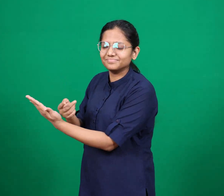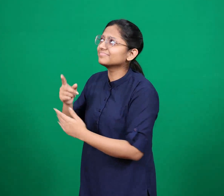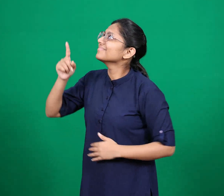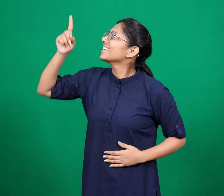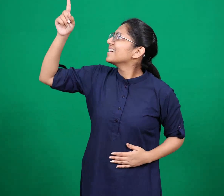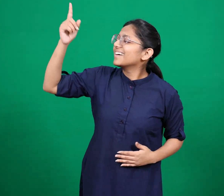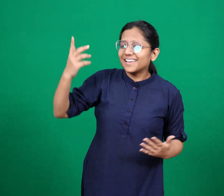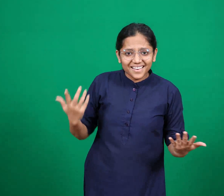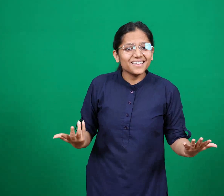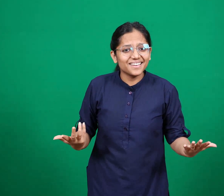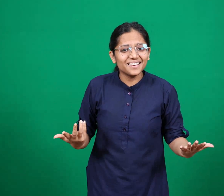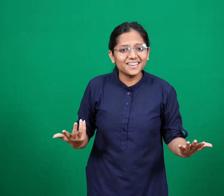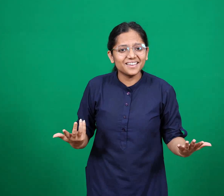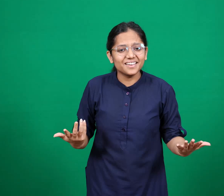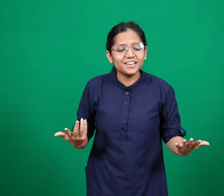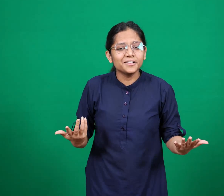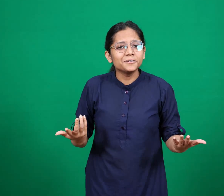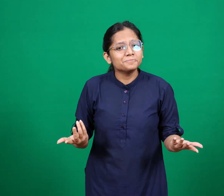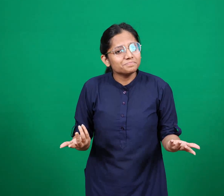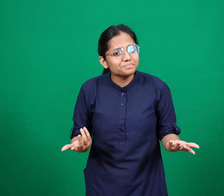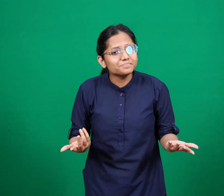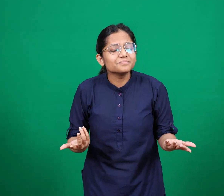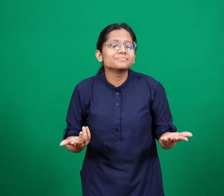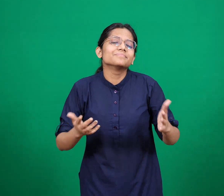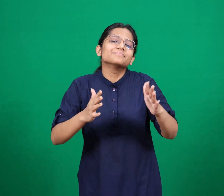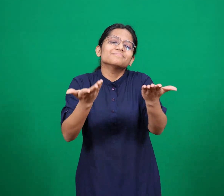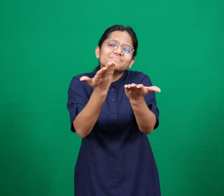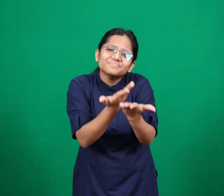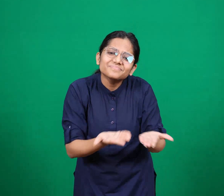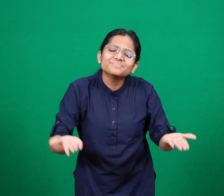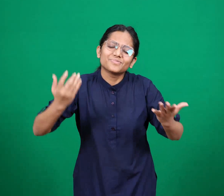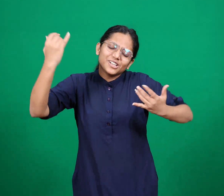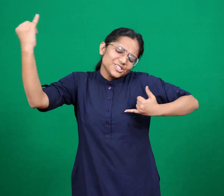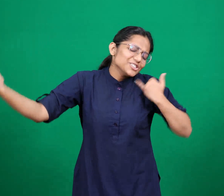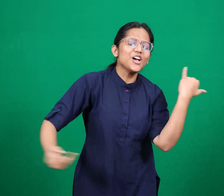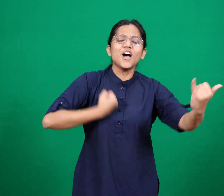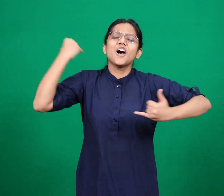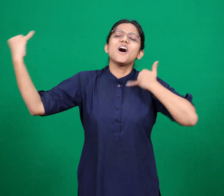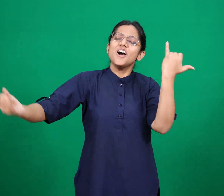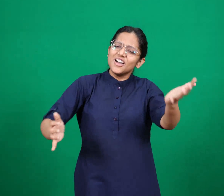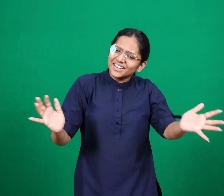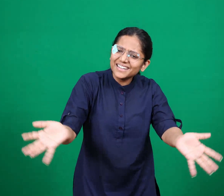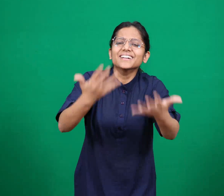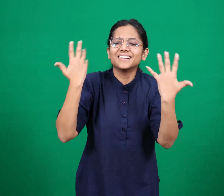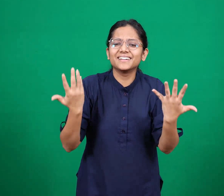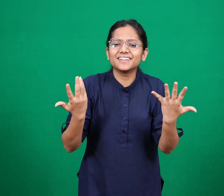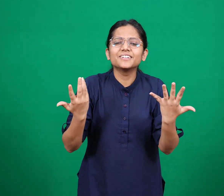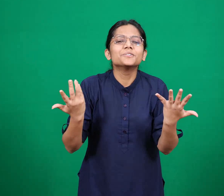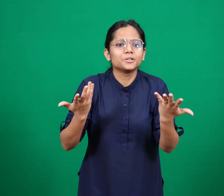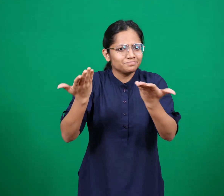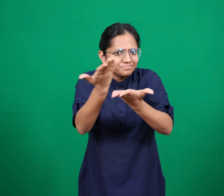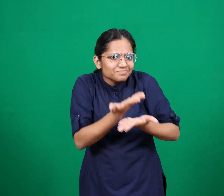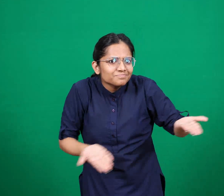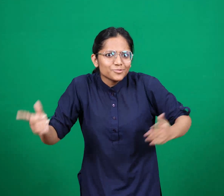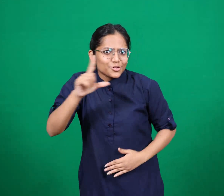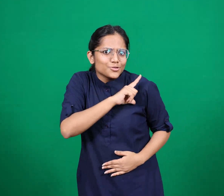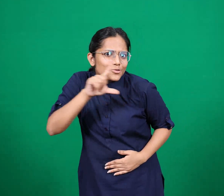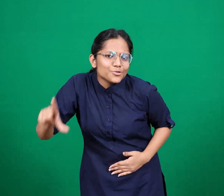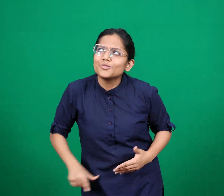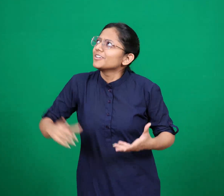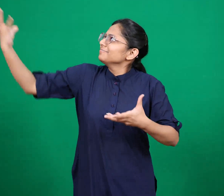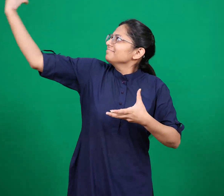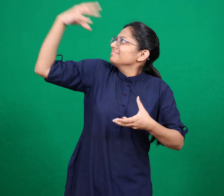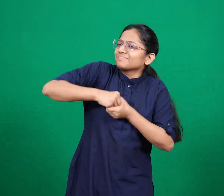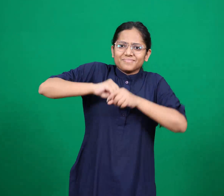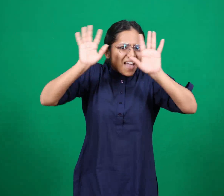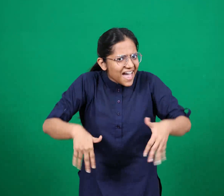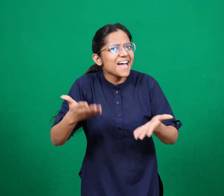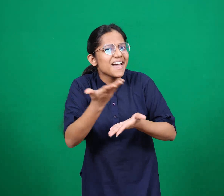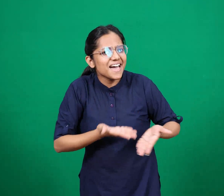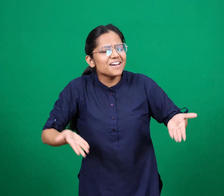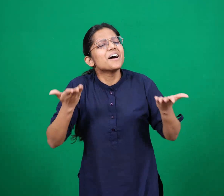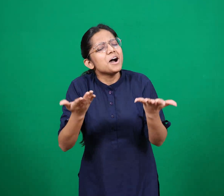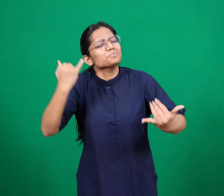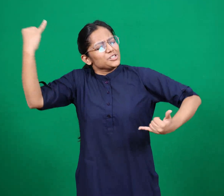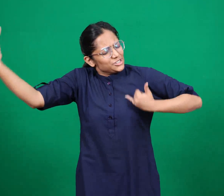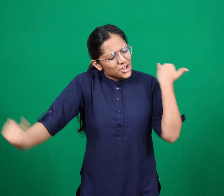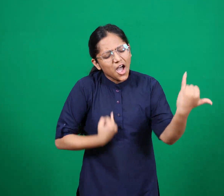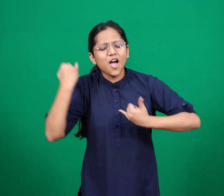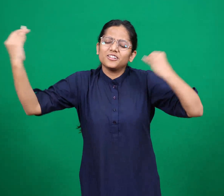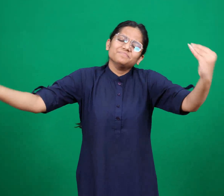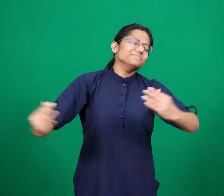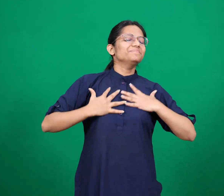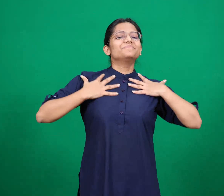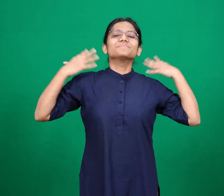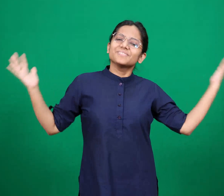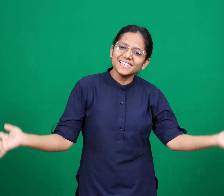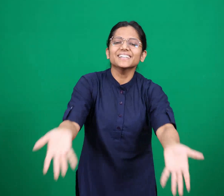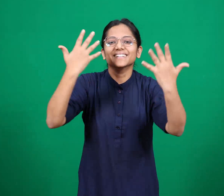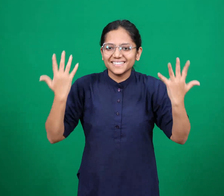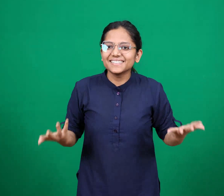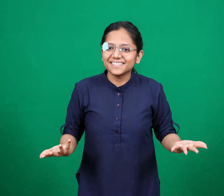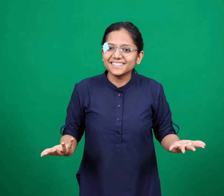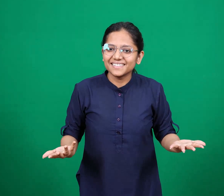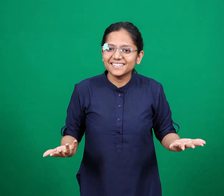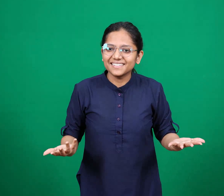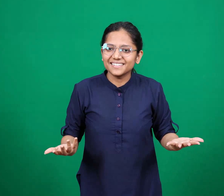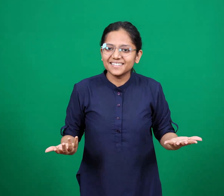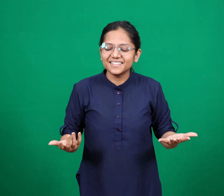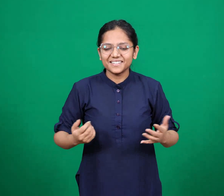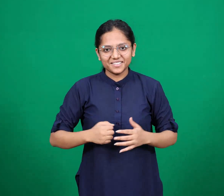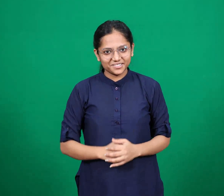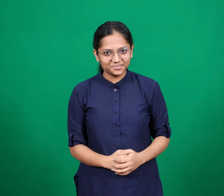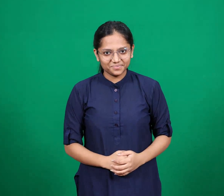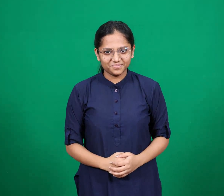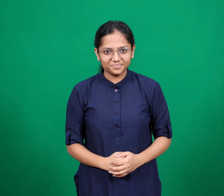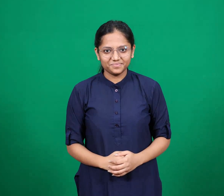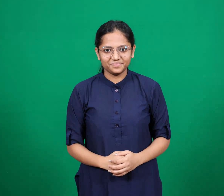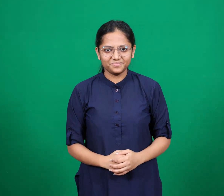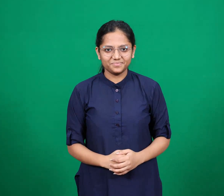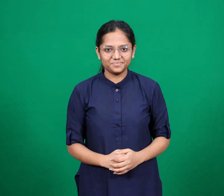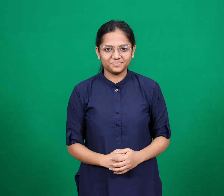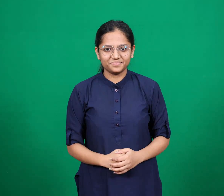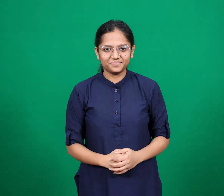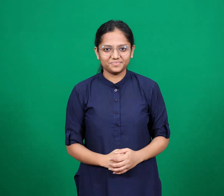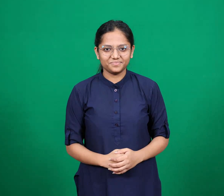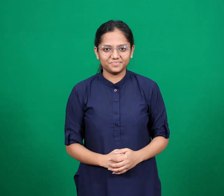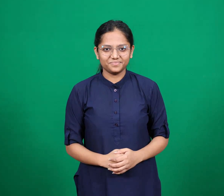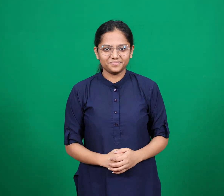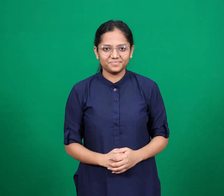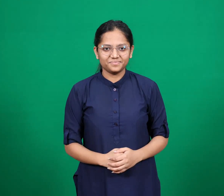Rejoice in the Lord always. I will say it again: Rejoice!